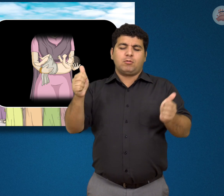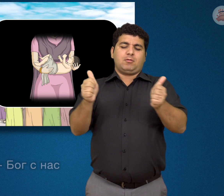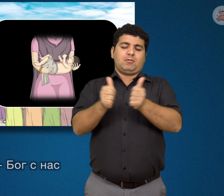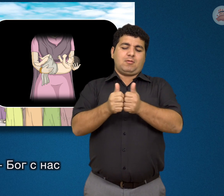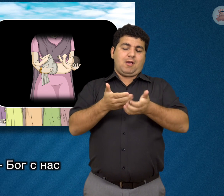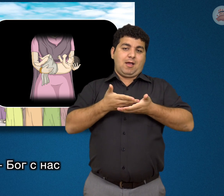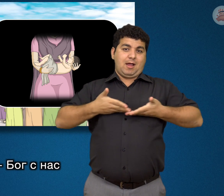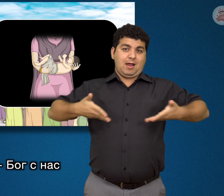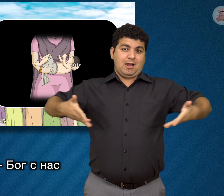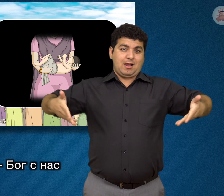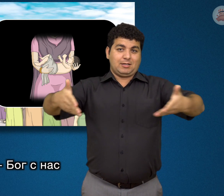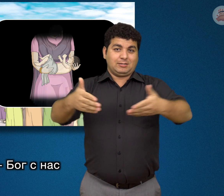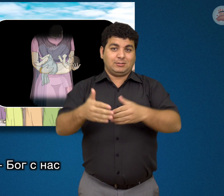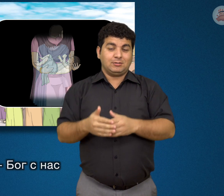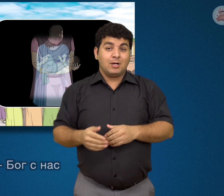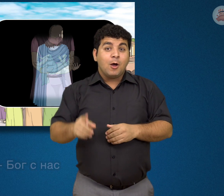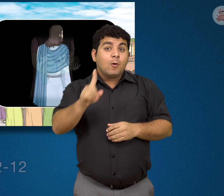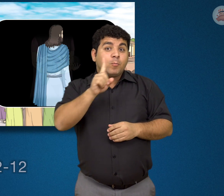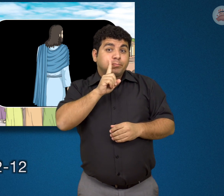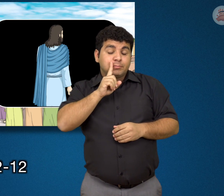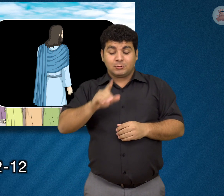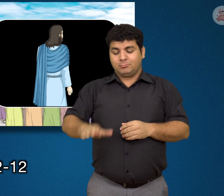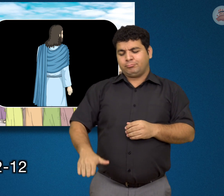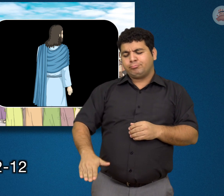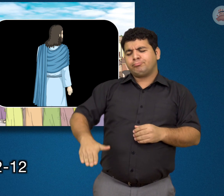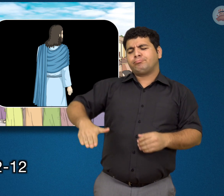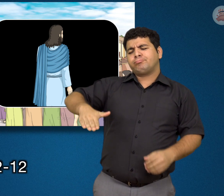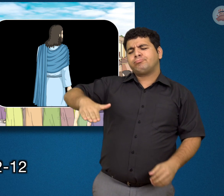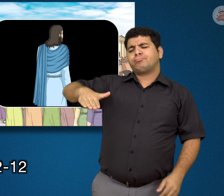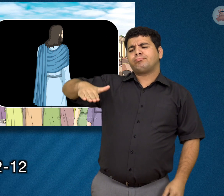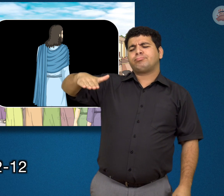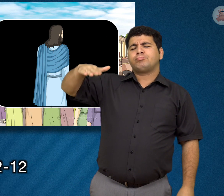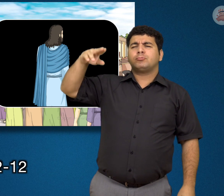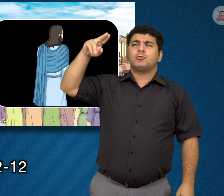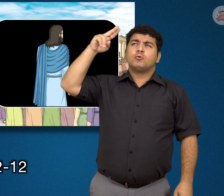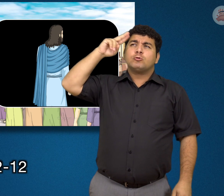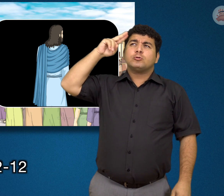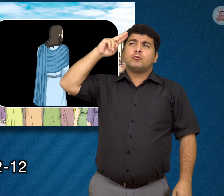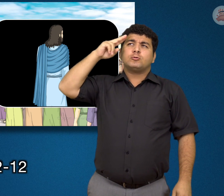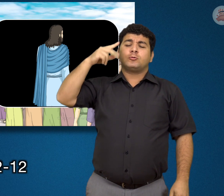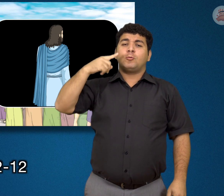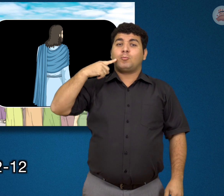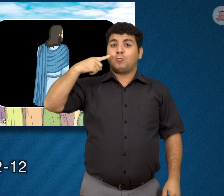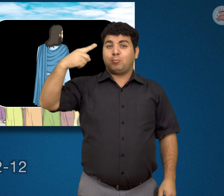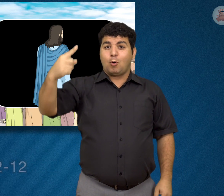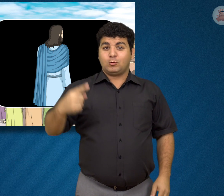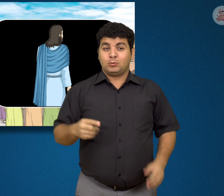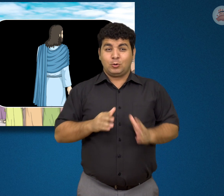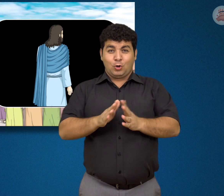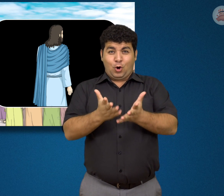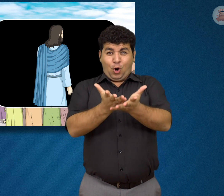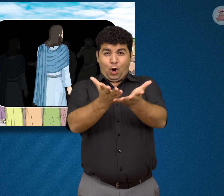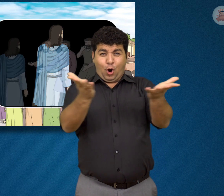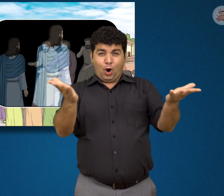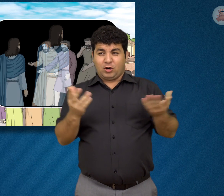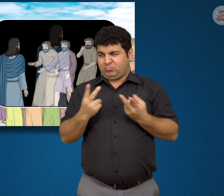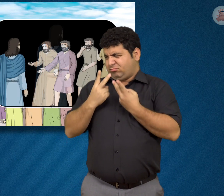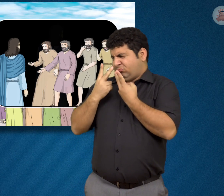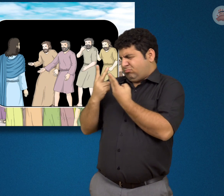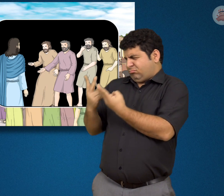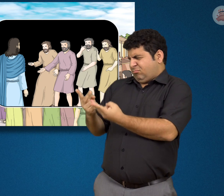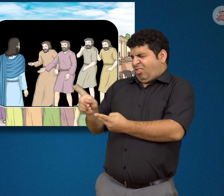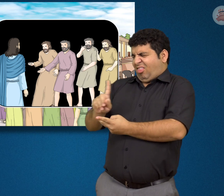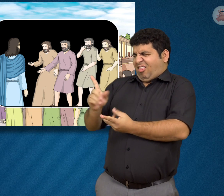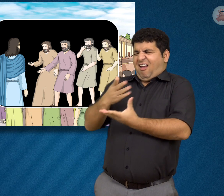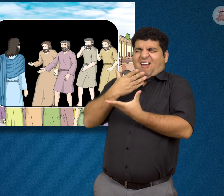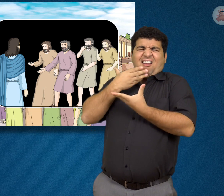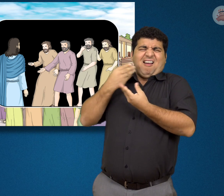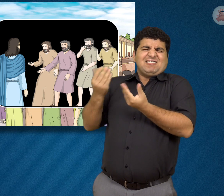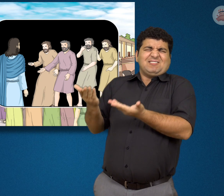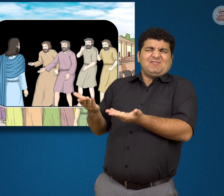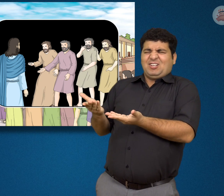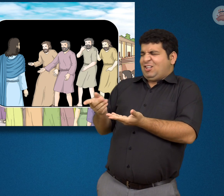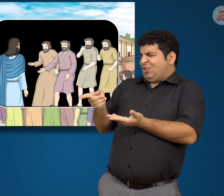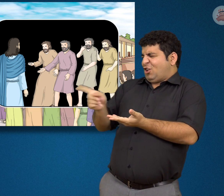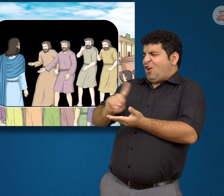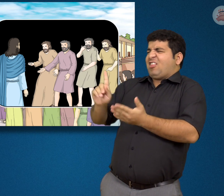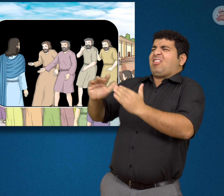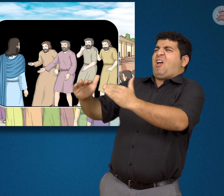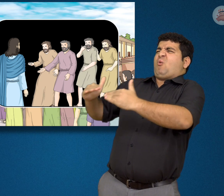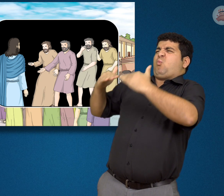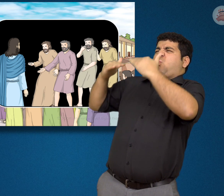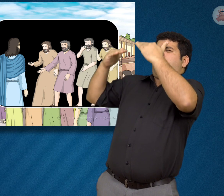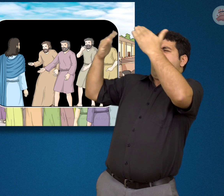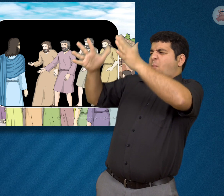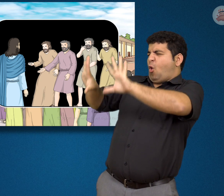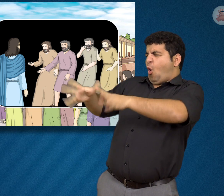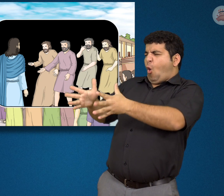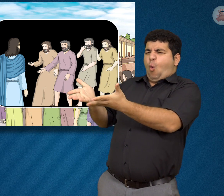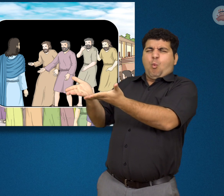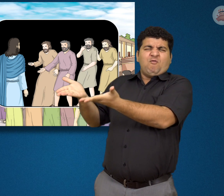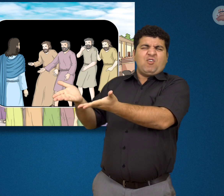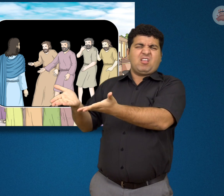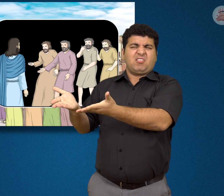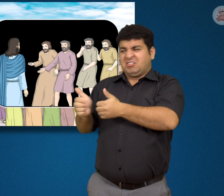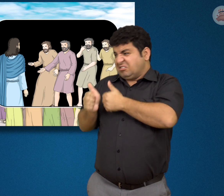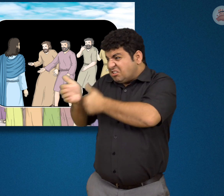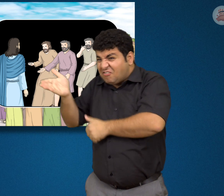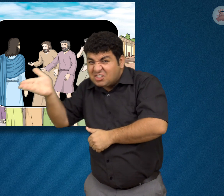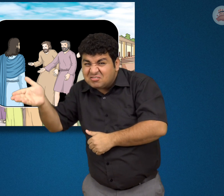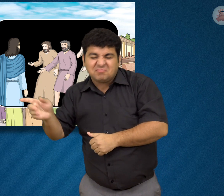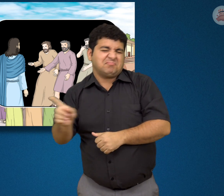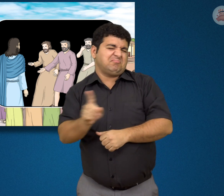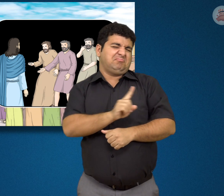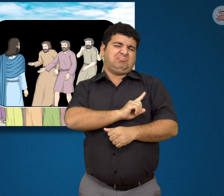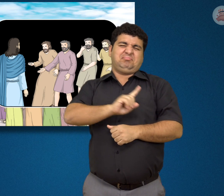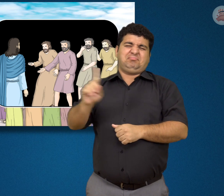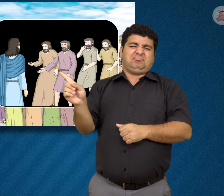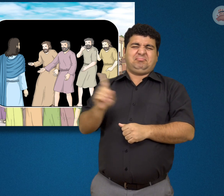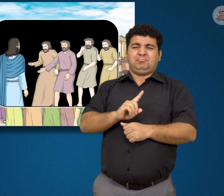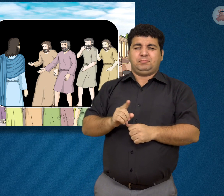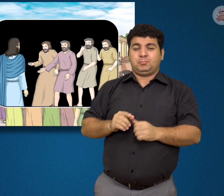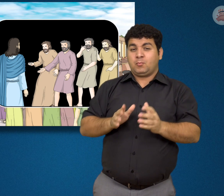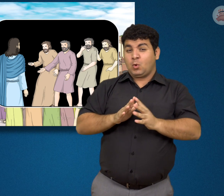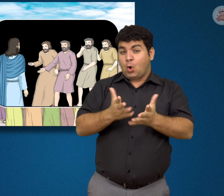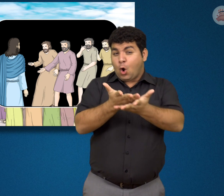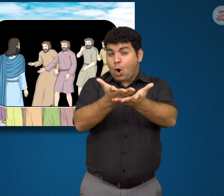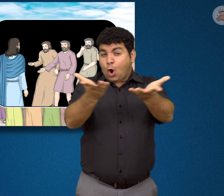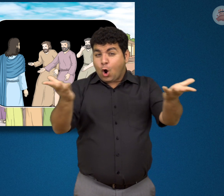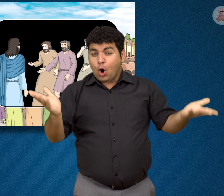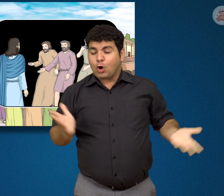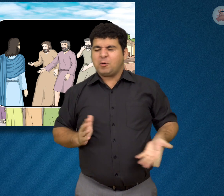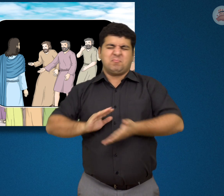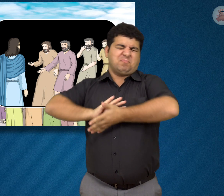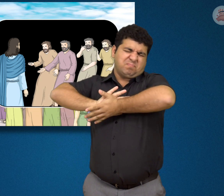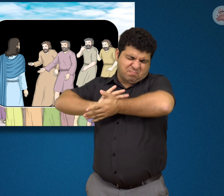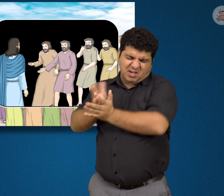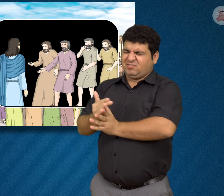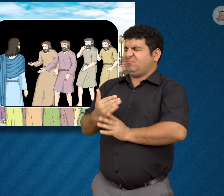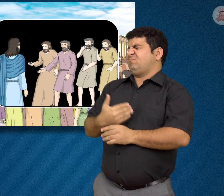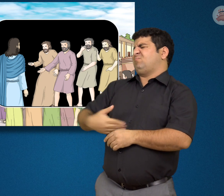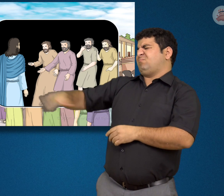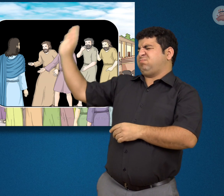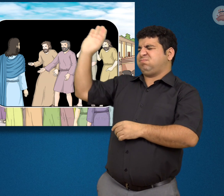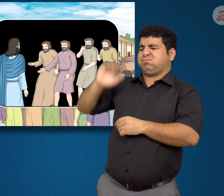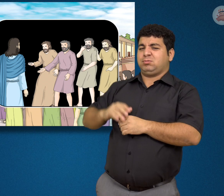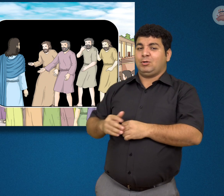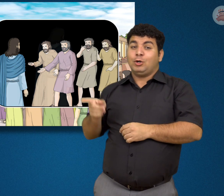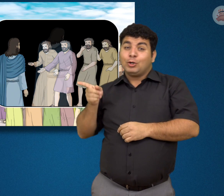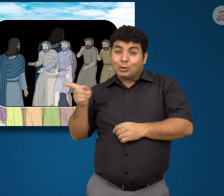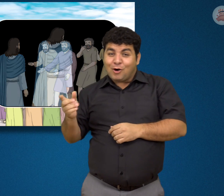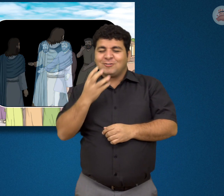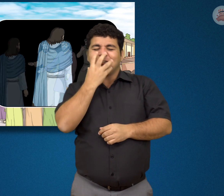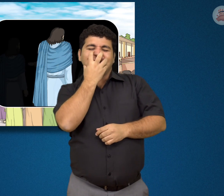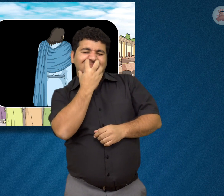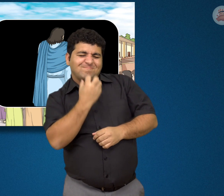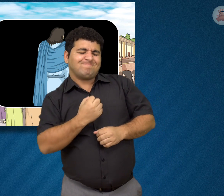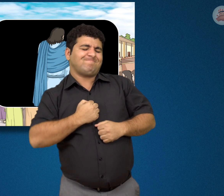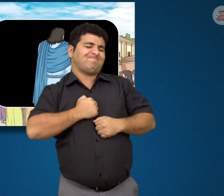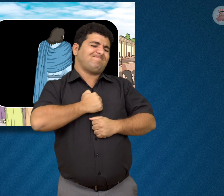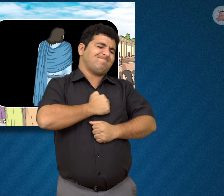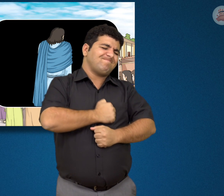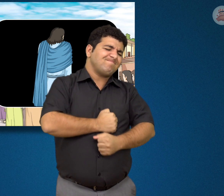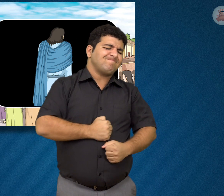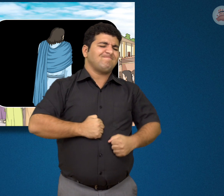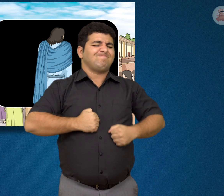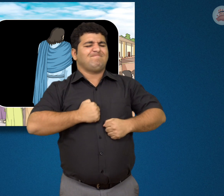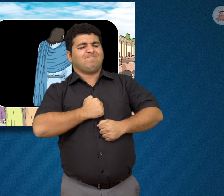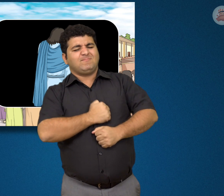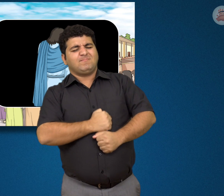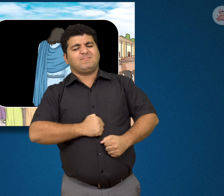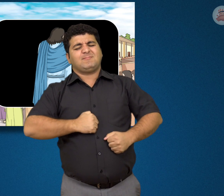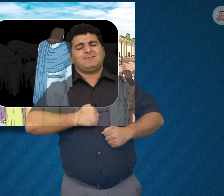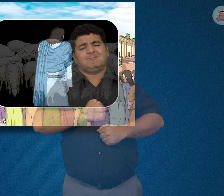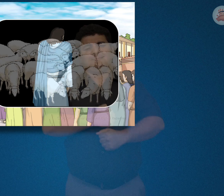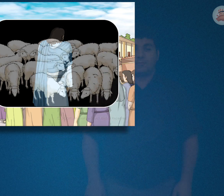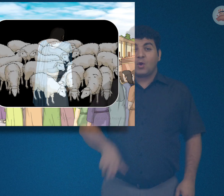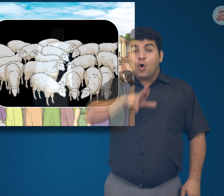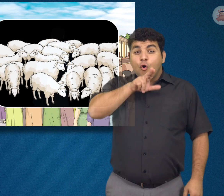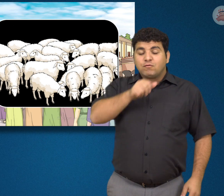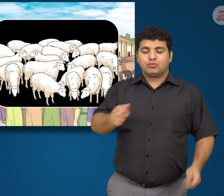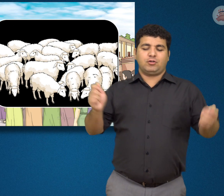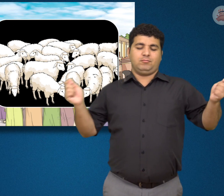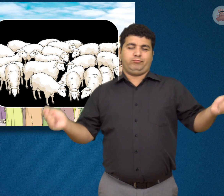He grew up before Him like a tender shoot, and like a root out of dry ground. He had no stately form or majesty to attract us, no beauty that we should desire Him. He was despised and rejected by men, a man of sorrows, acquainted with grief. Like one from whom men hide their faces, He was despised, and we esteemed Him not. Surely He took on our infirmities and carried our sorrows; yet we considered Him stricken by God, struck down and afflicted. But He was pierced for our transgressions, He was crushed for our iniquities; the punishment that brought us peace was upon Him, and by His stripes we are healed.